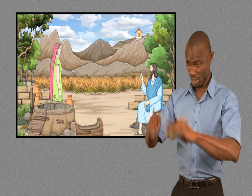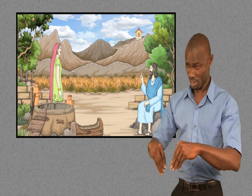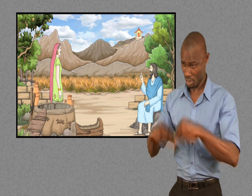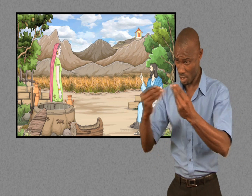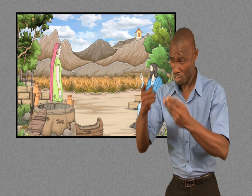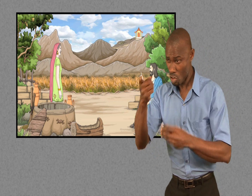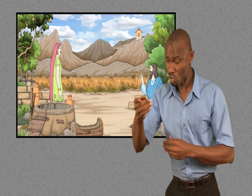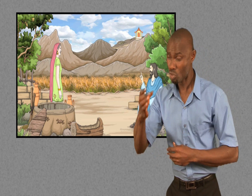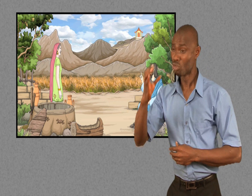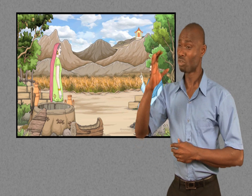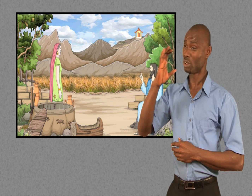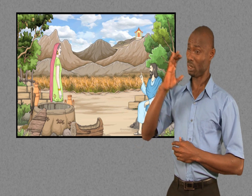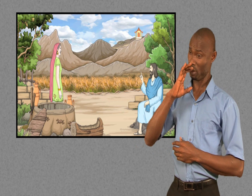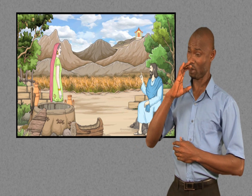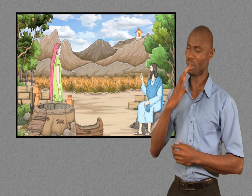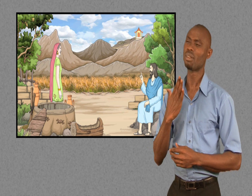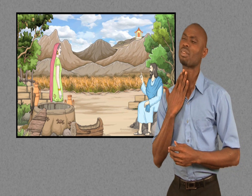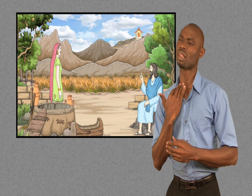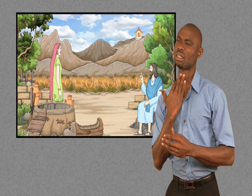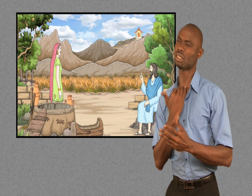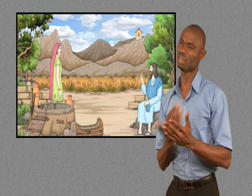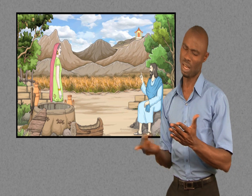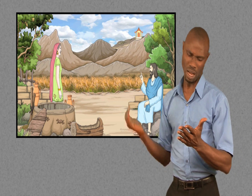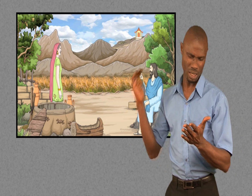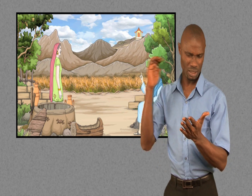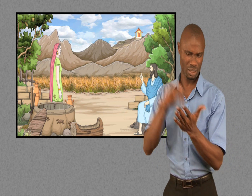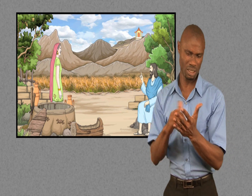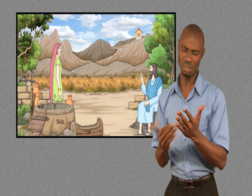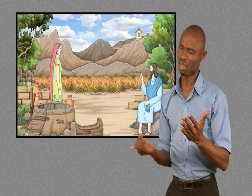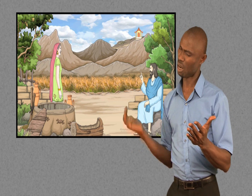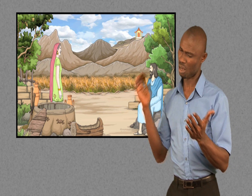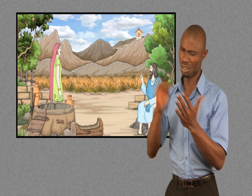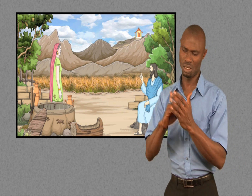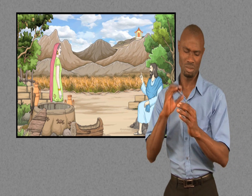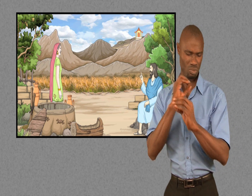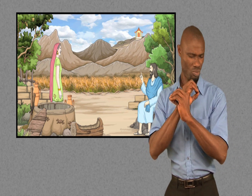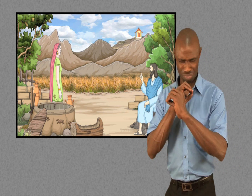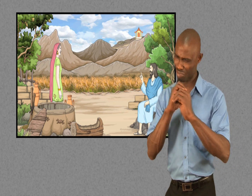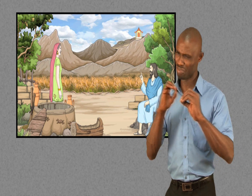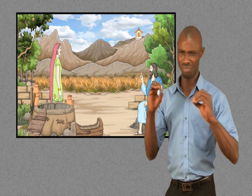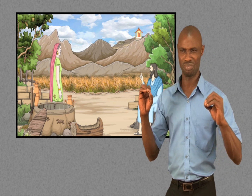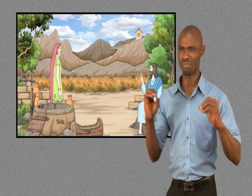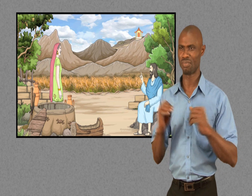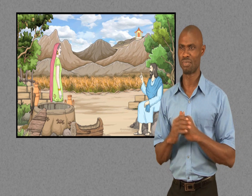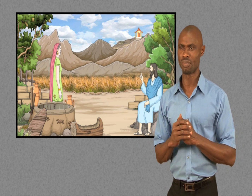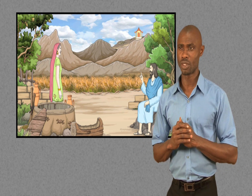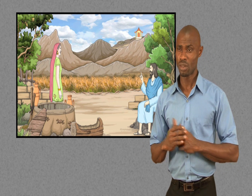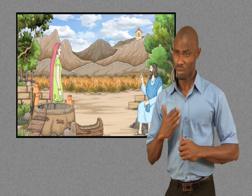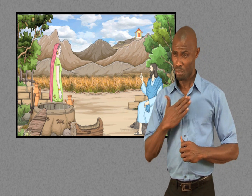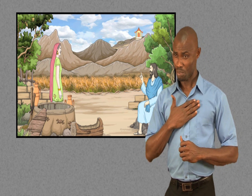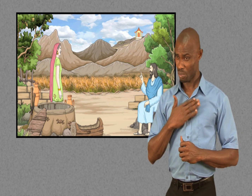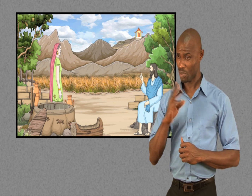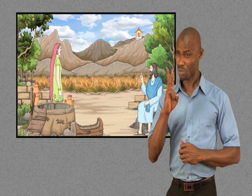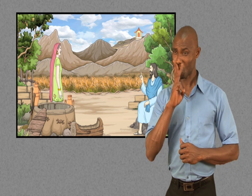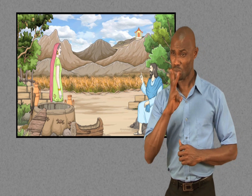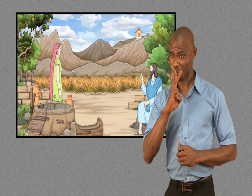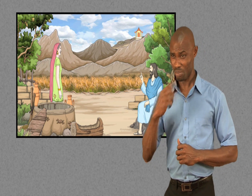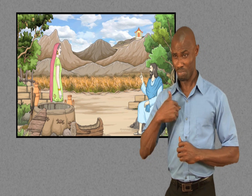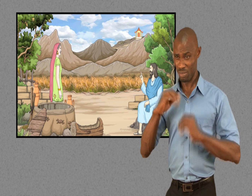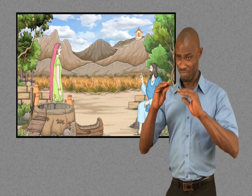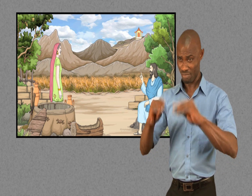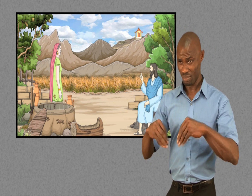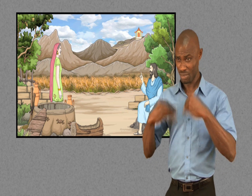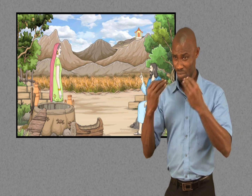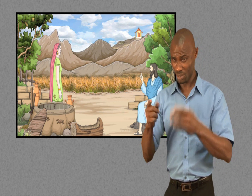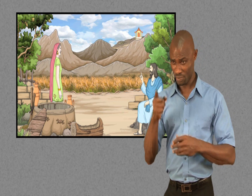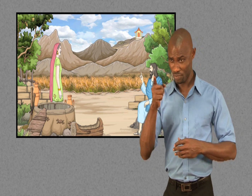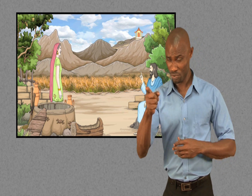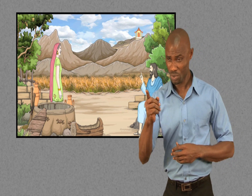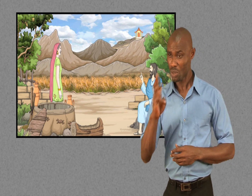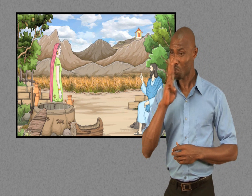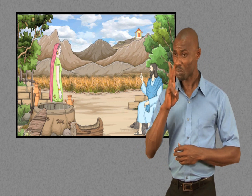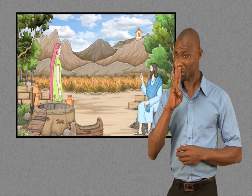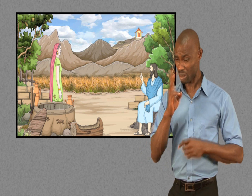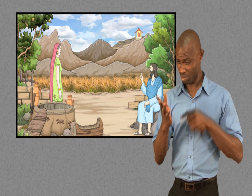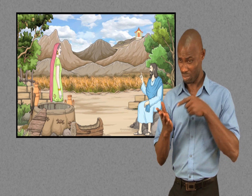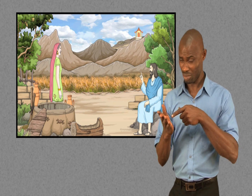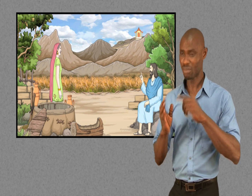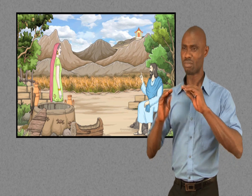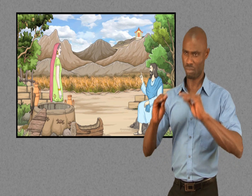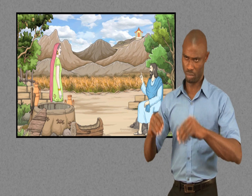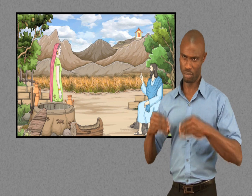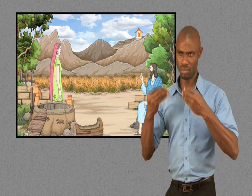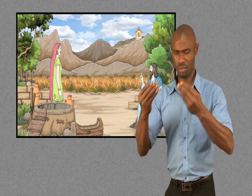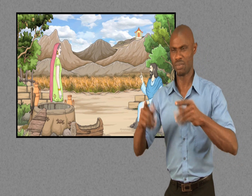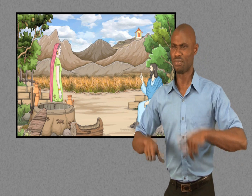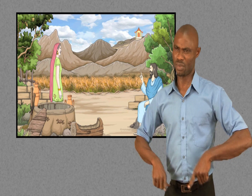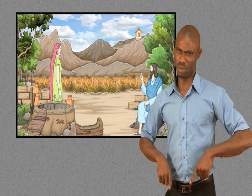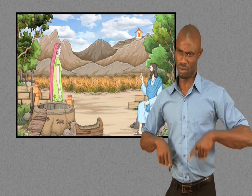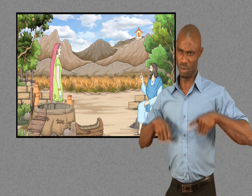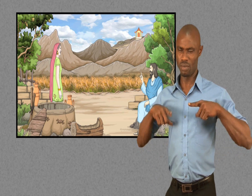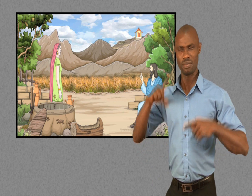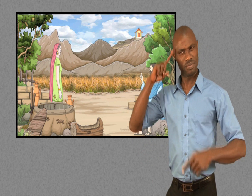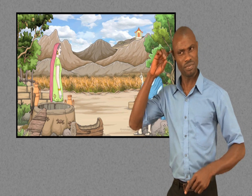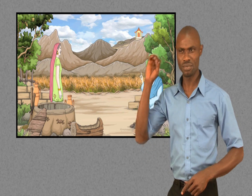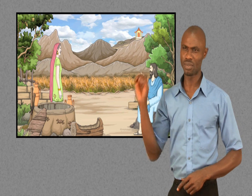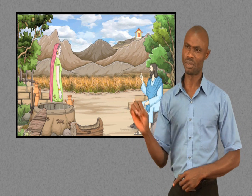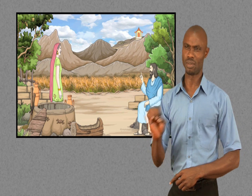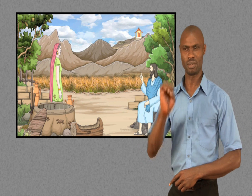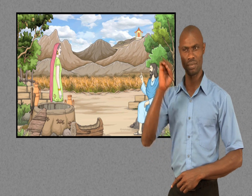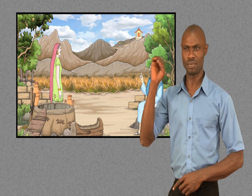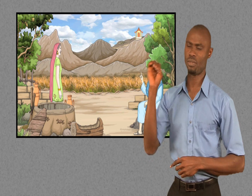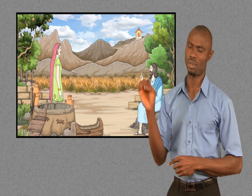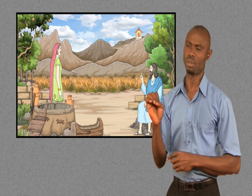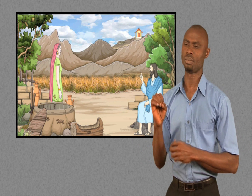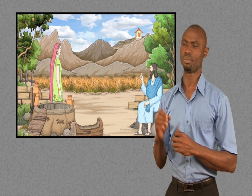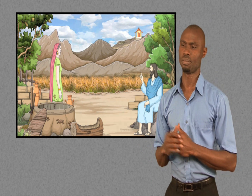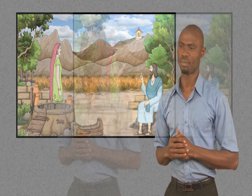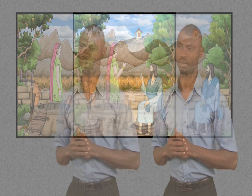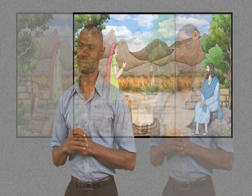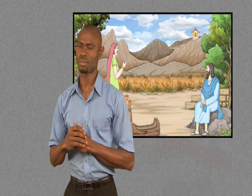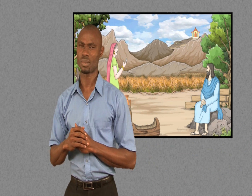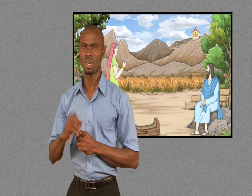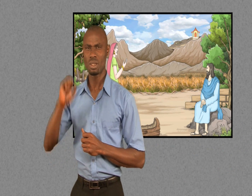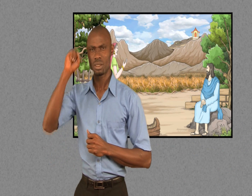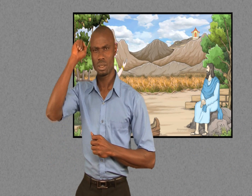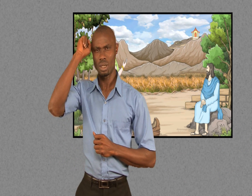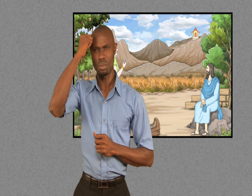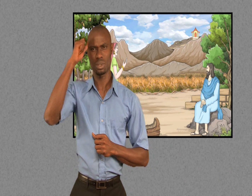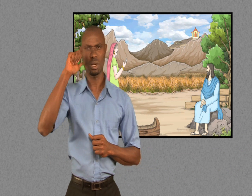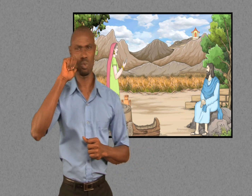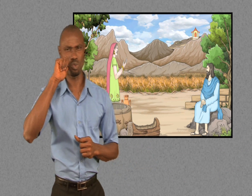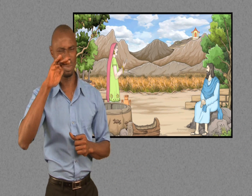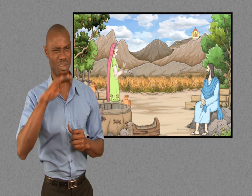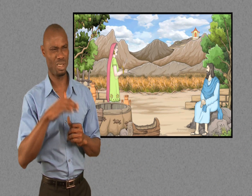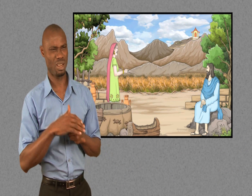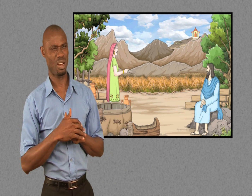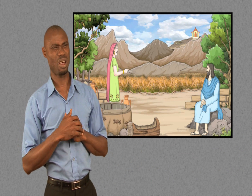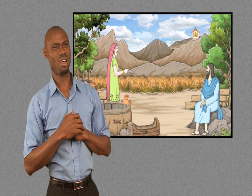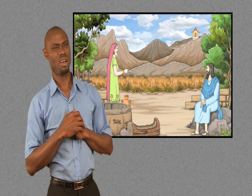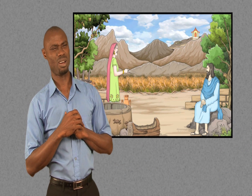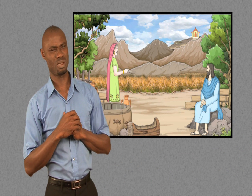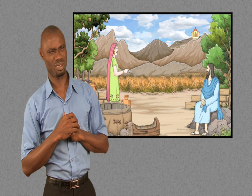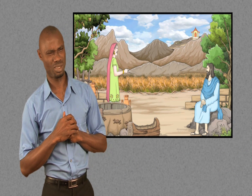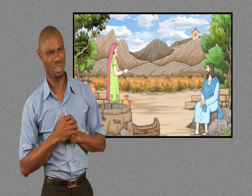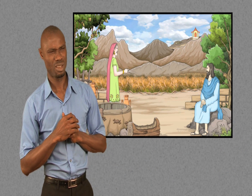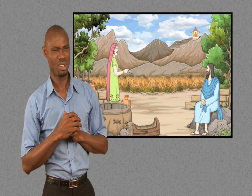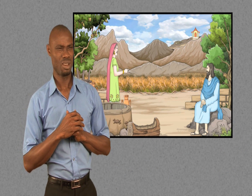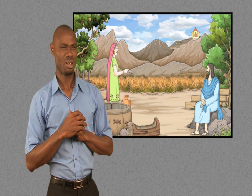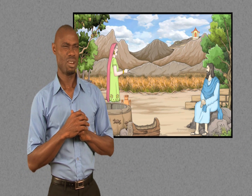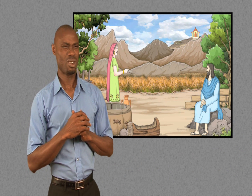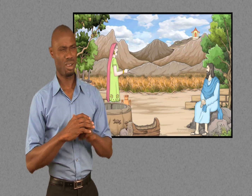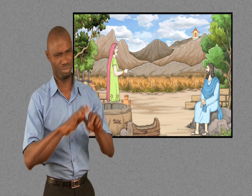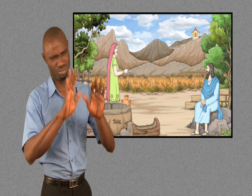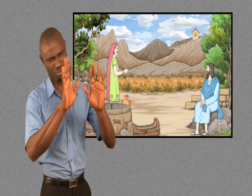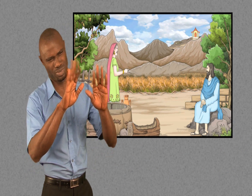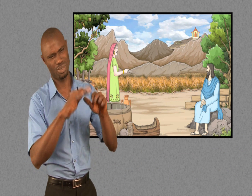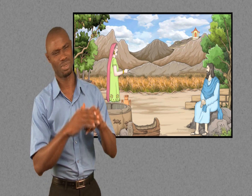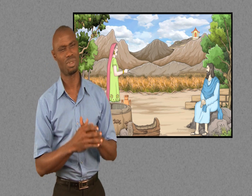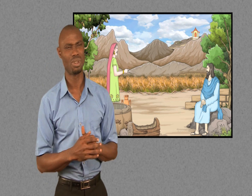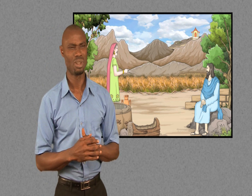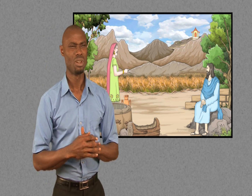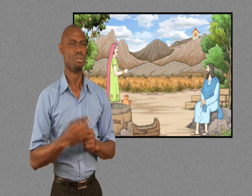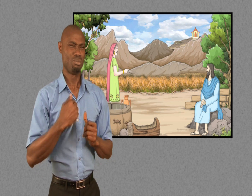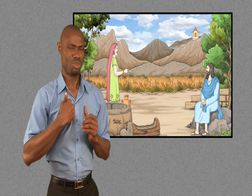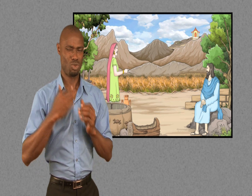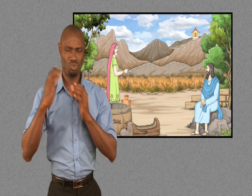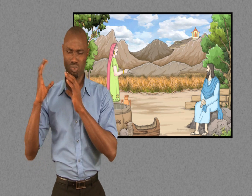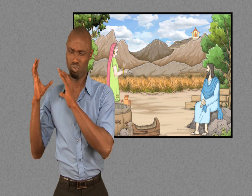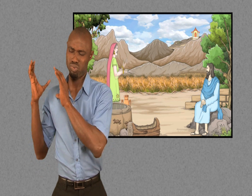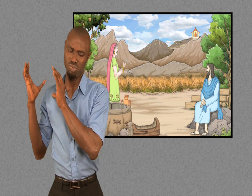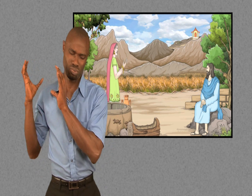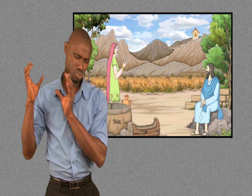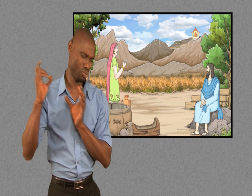Indeed, the water I give him will become in him a fount of water springing up to eternal life.”